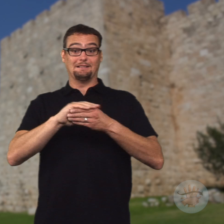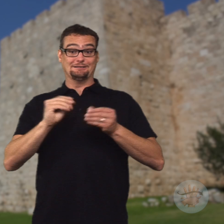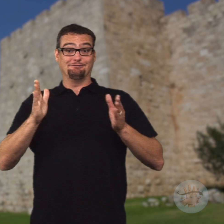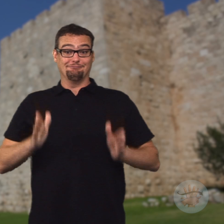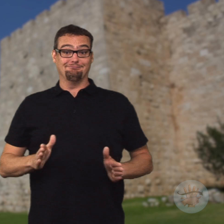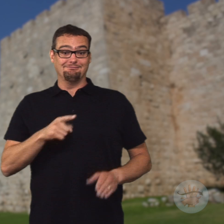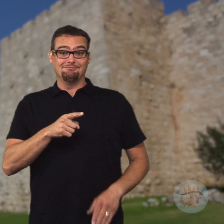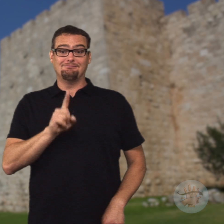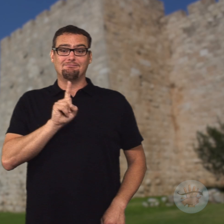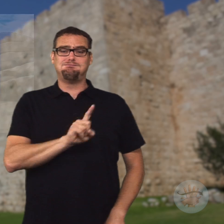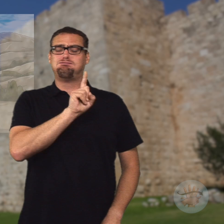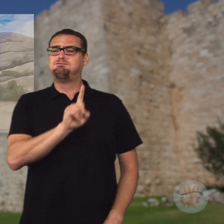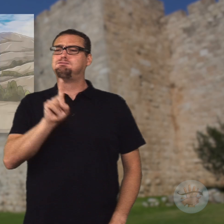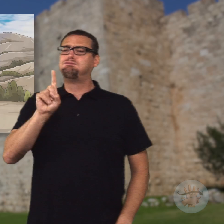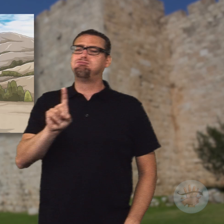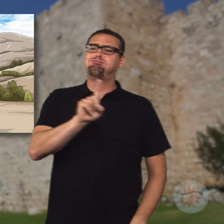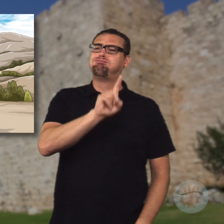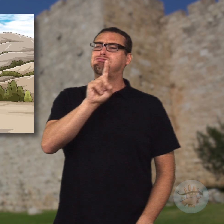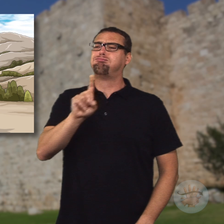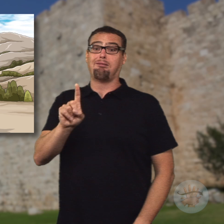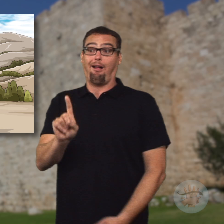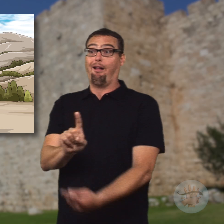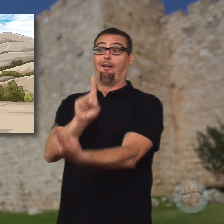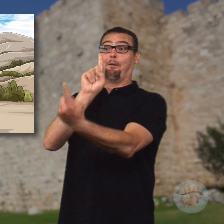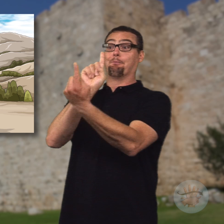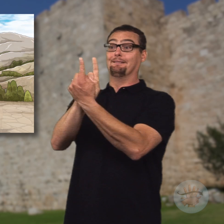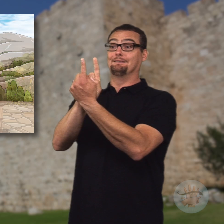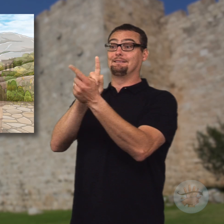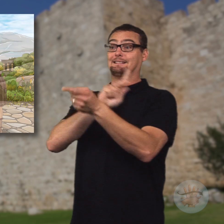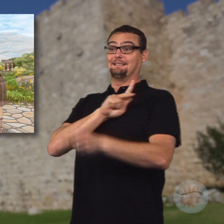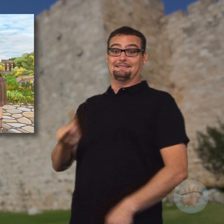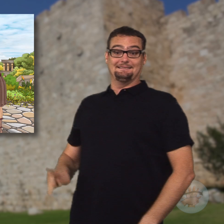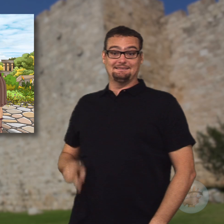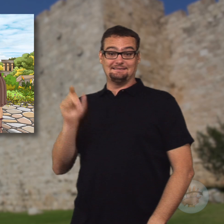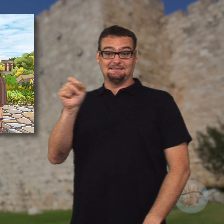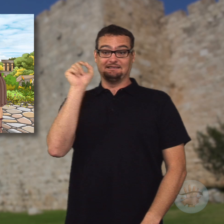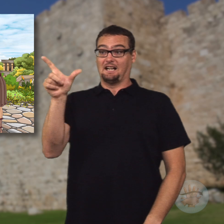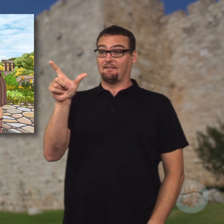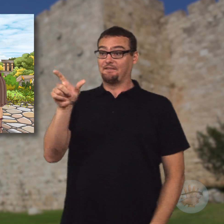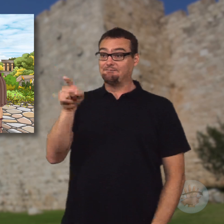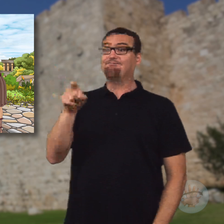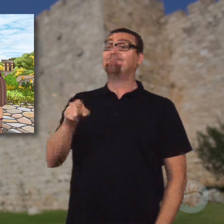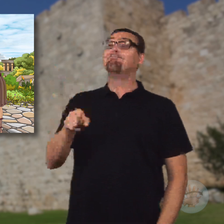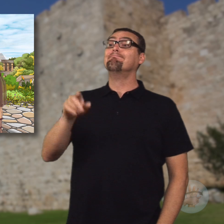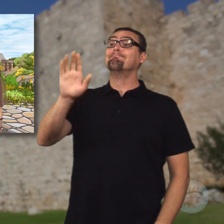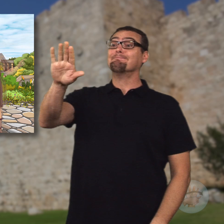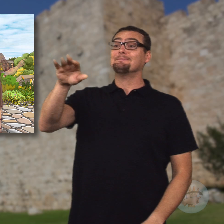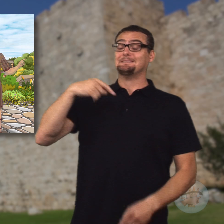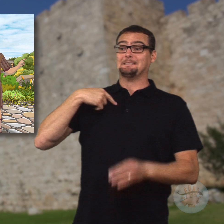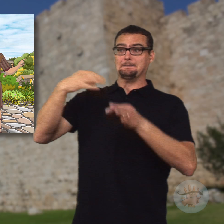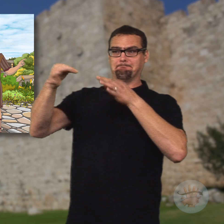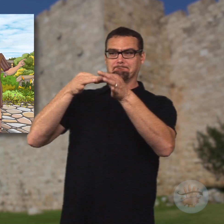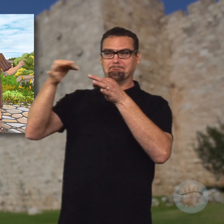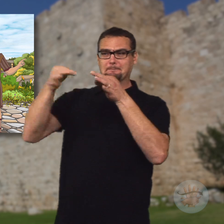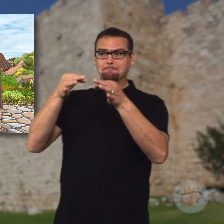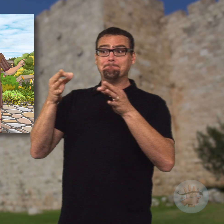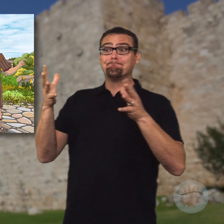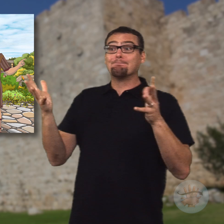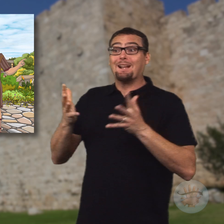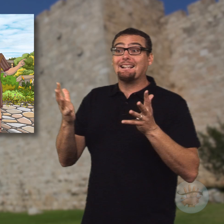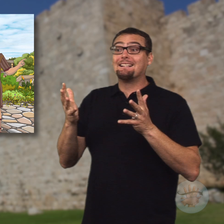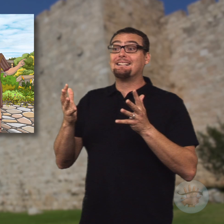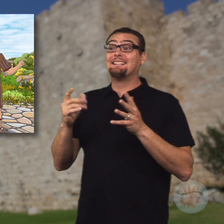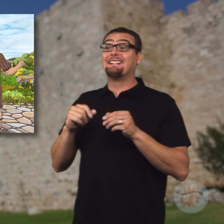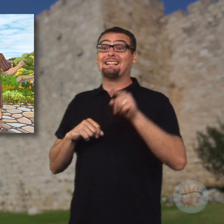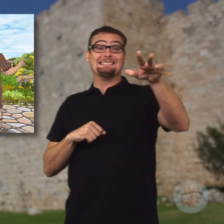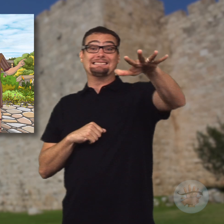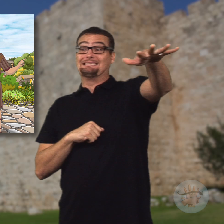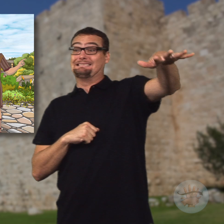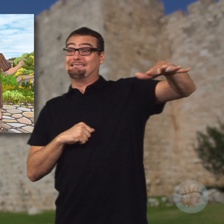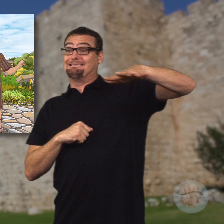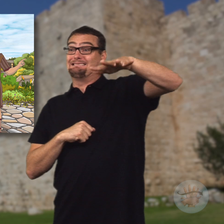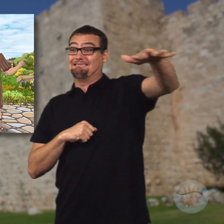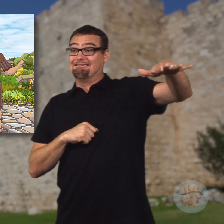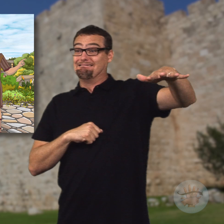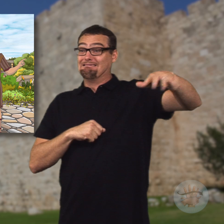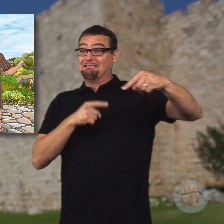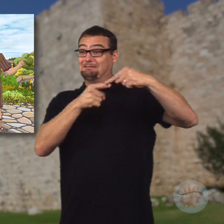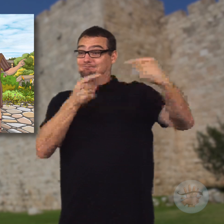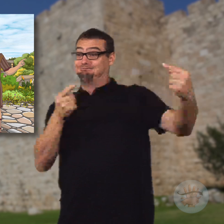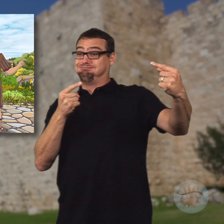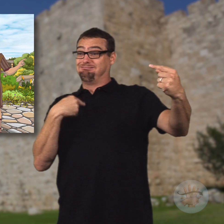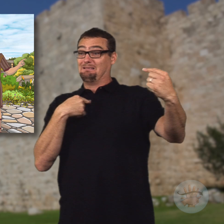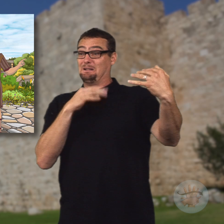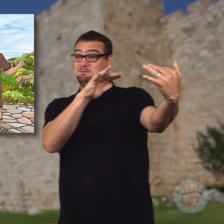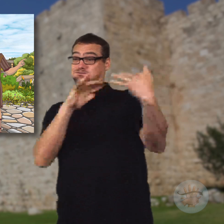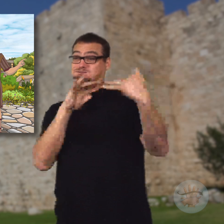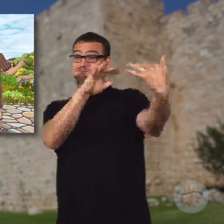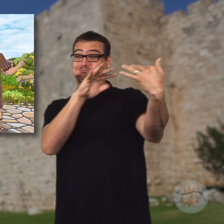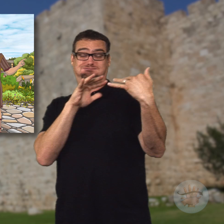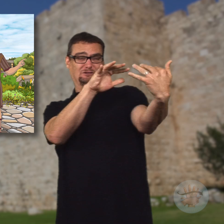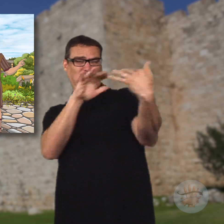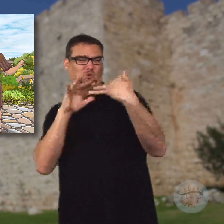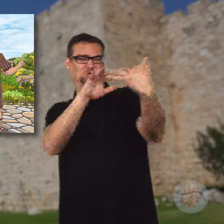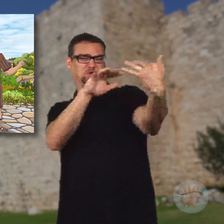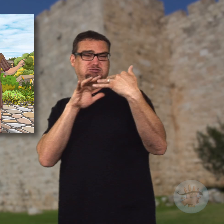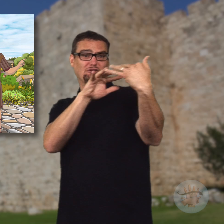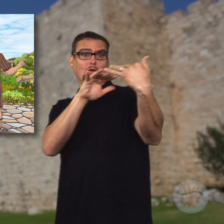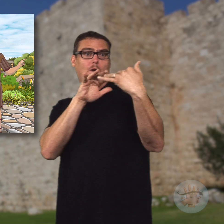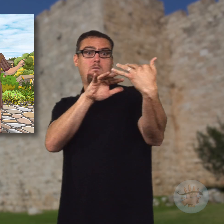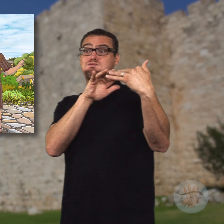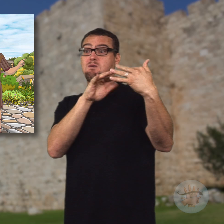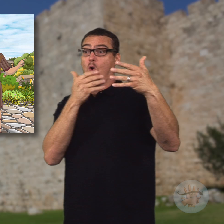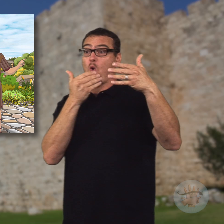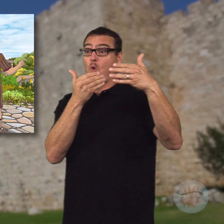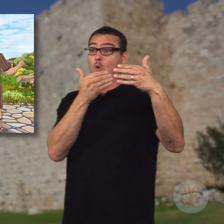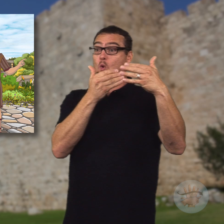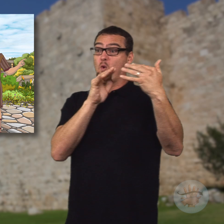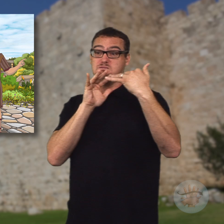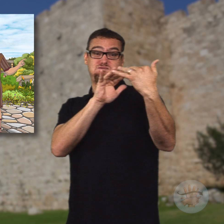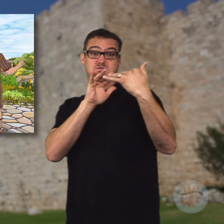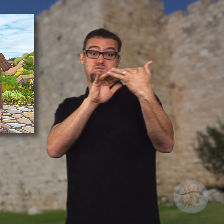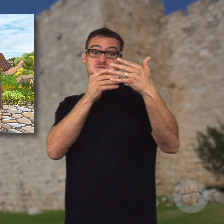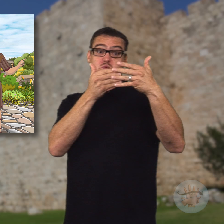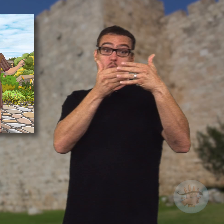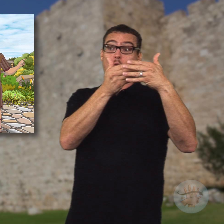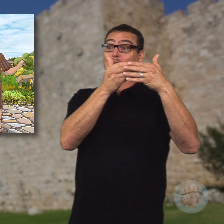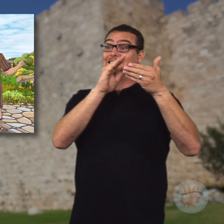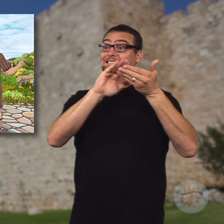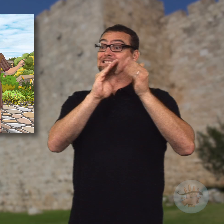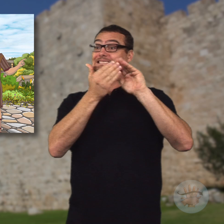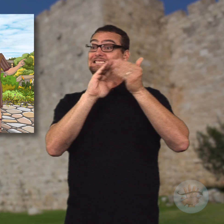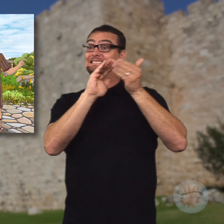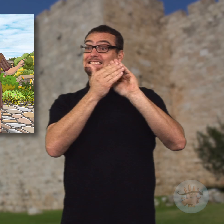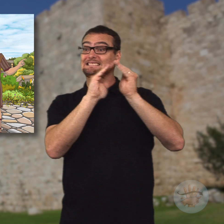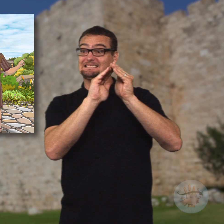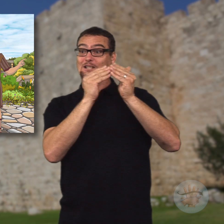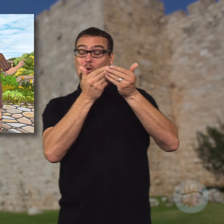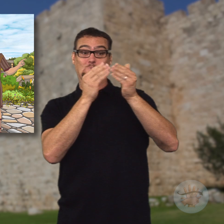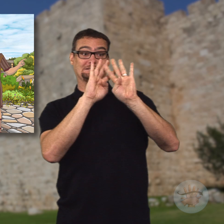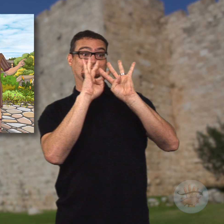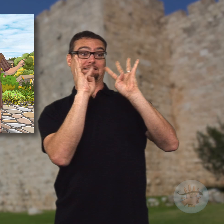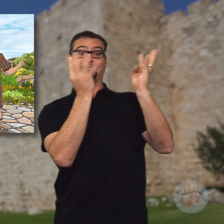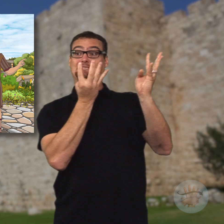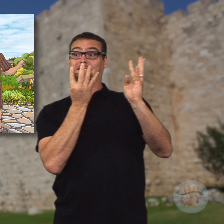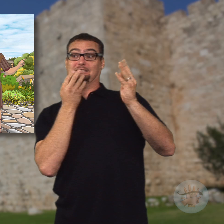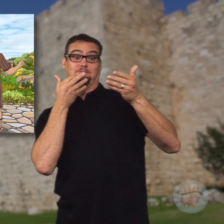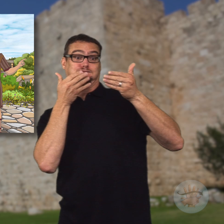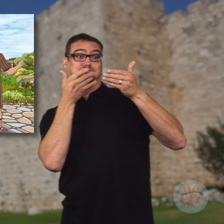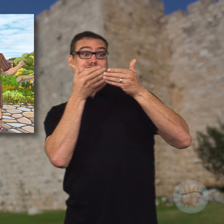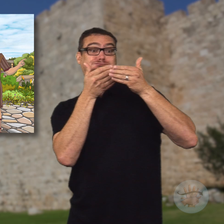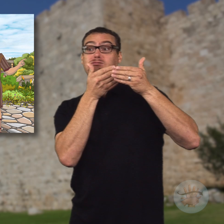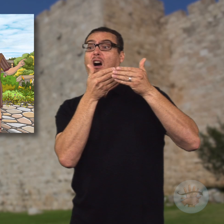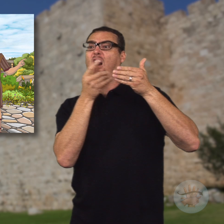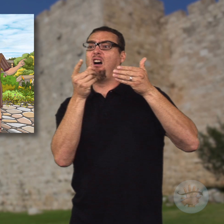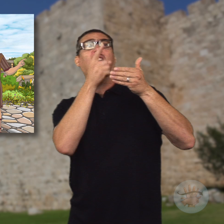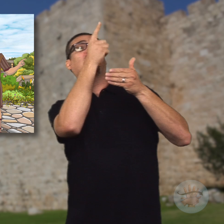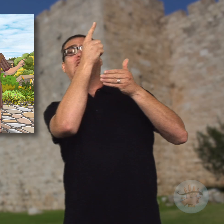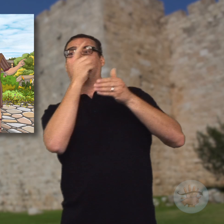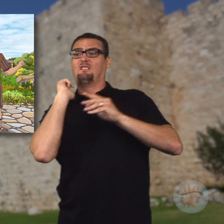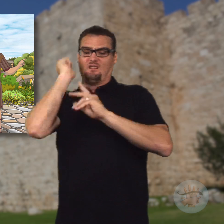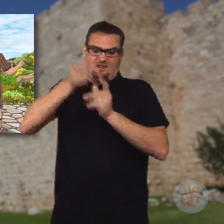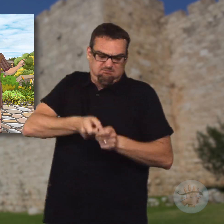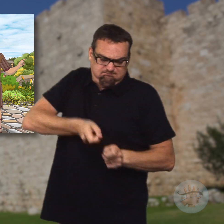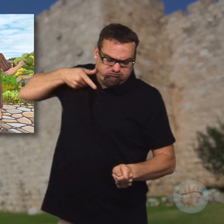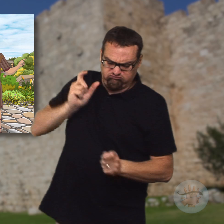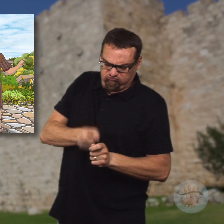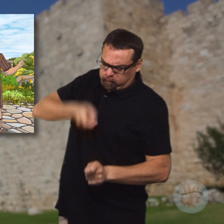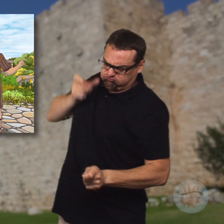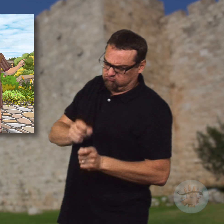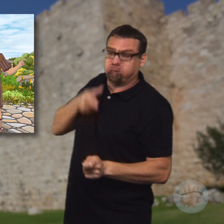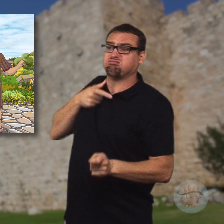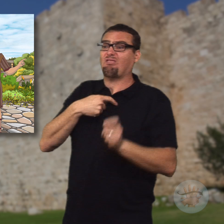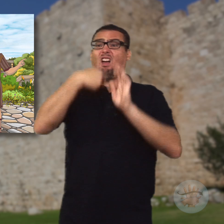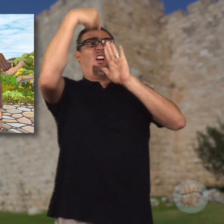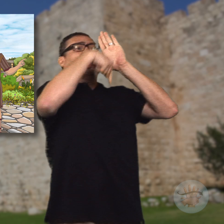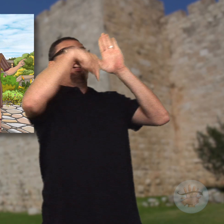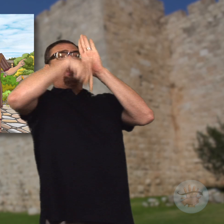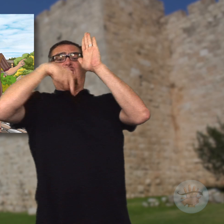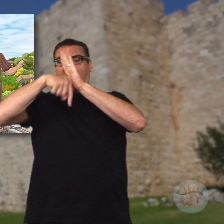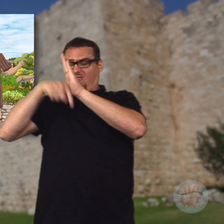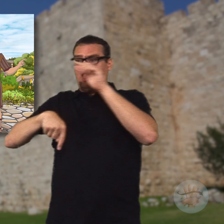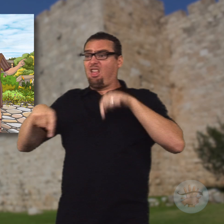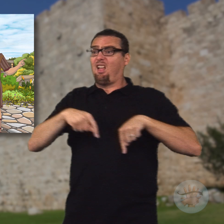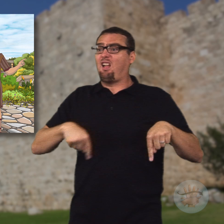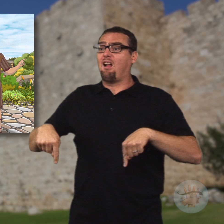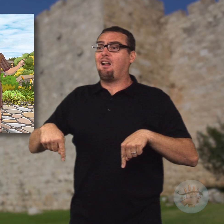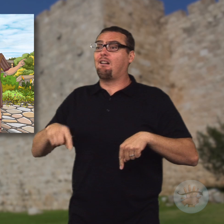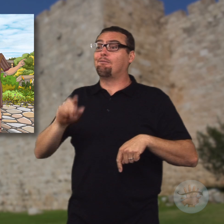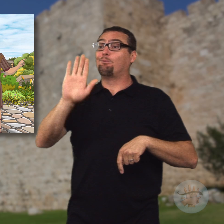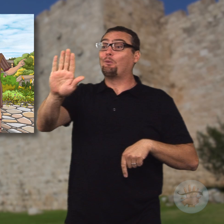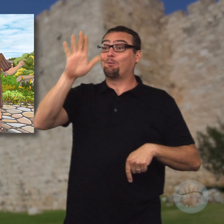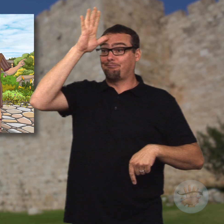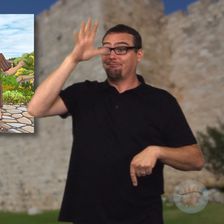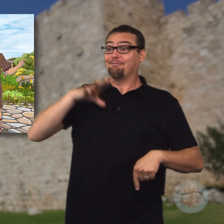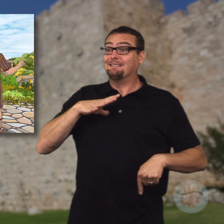The messenger said to David, “The men overpowered us and came out against us in the field, but we drove them back to the entrance of the gate.